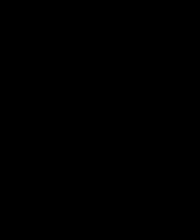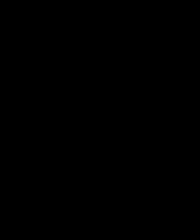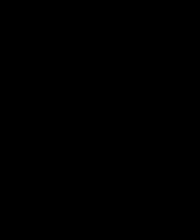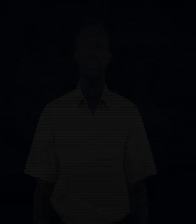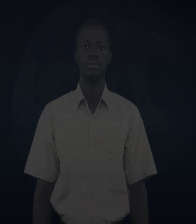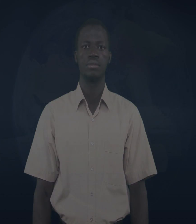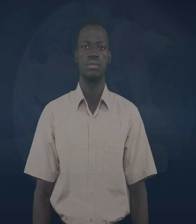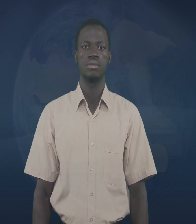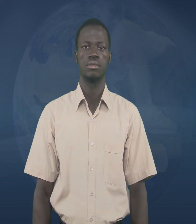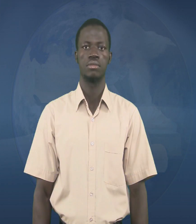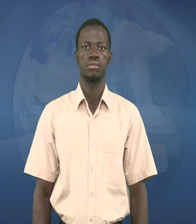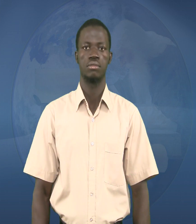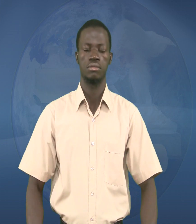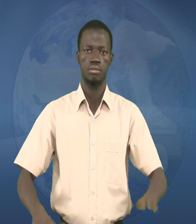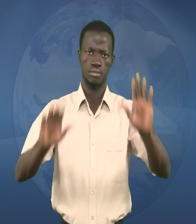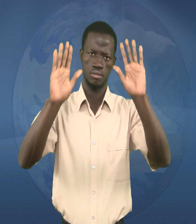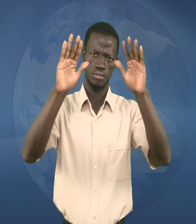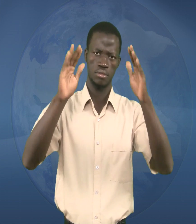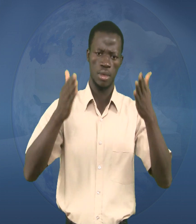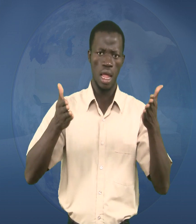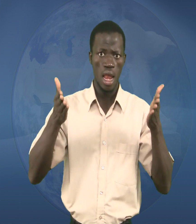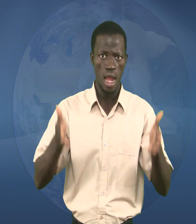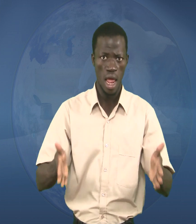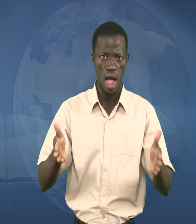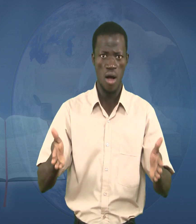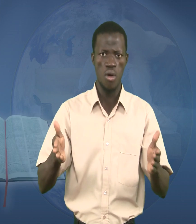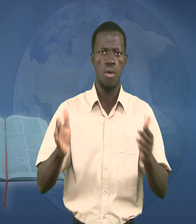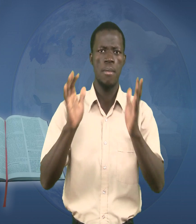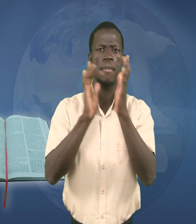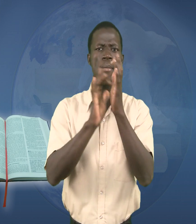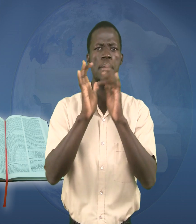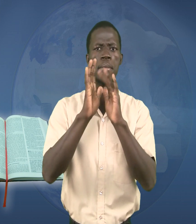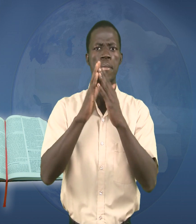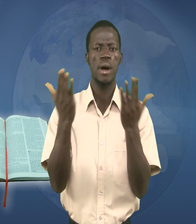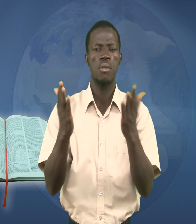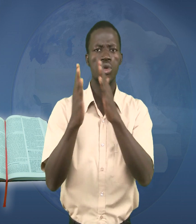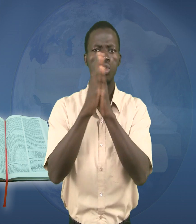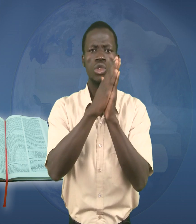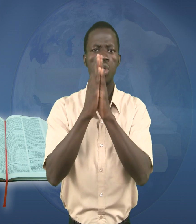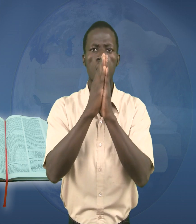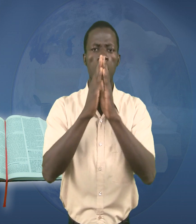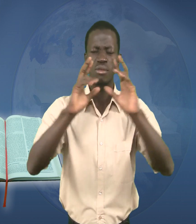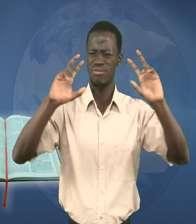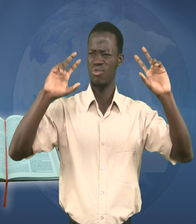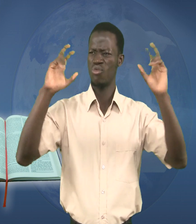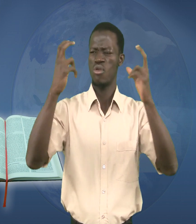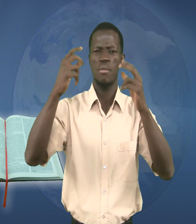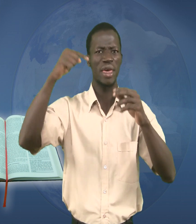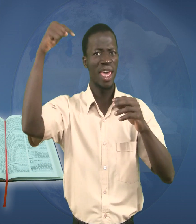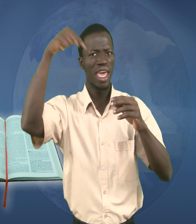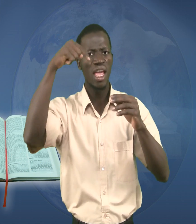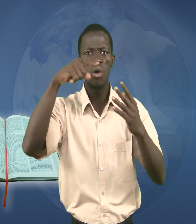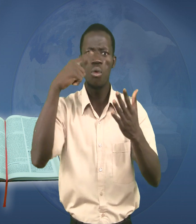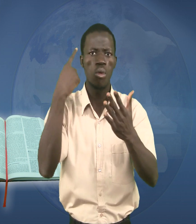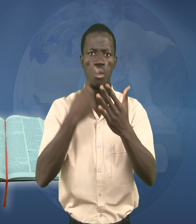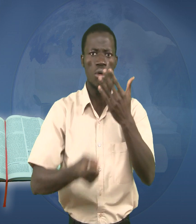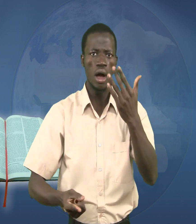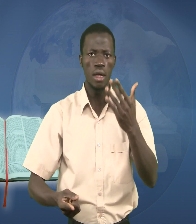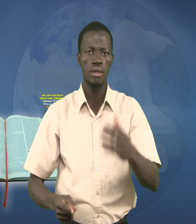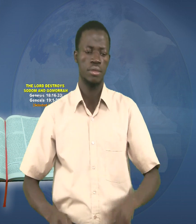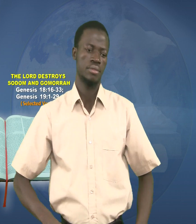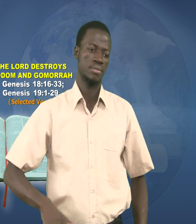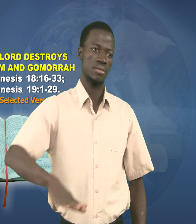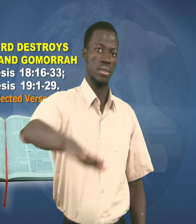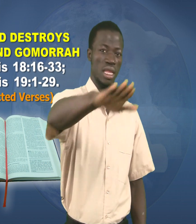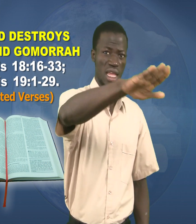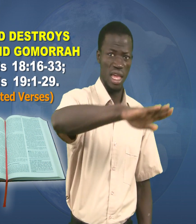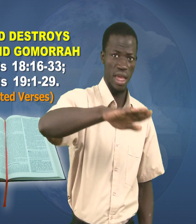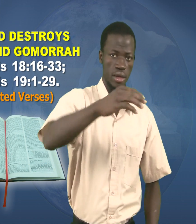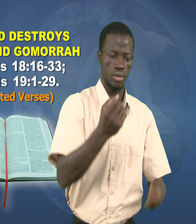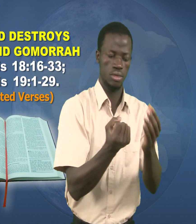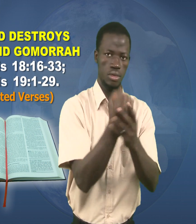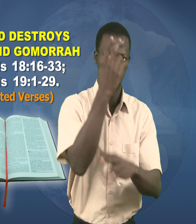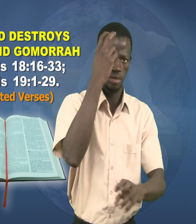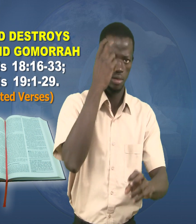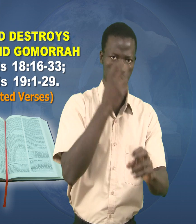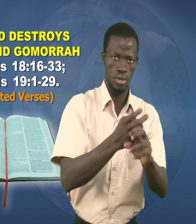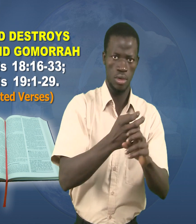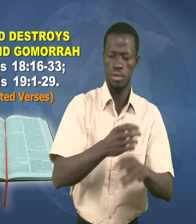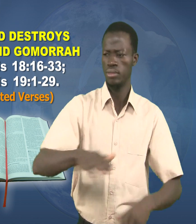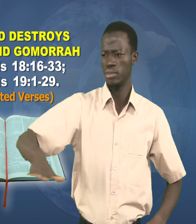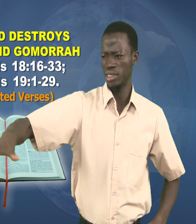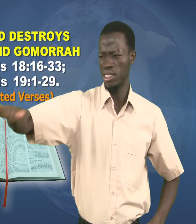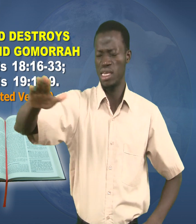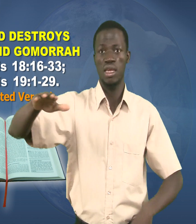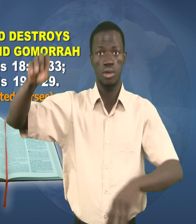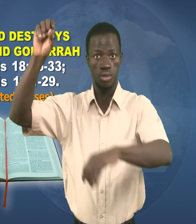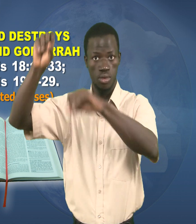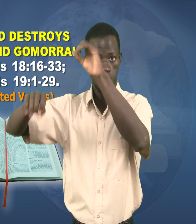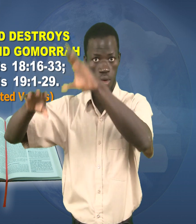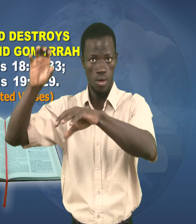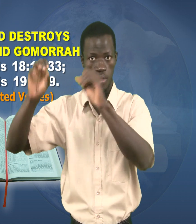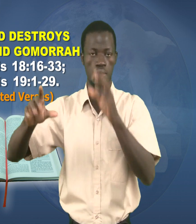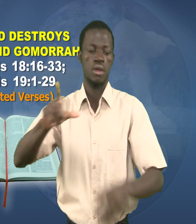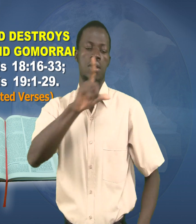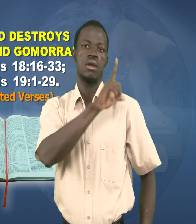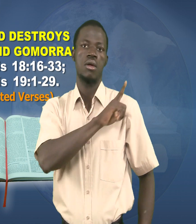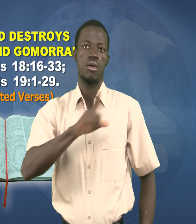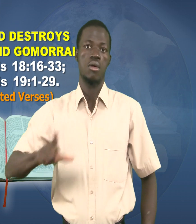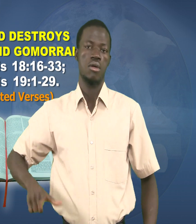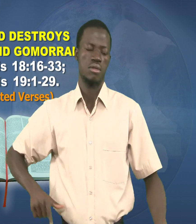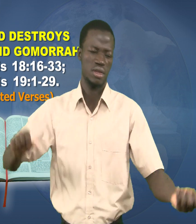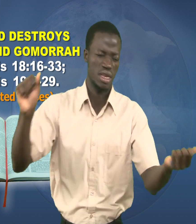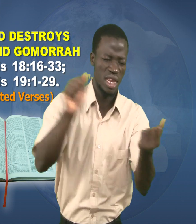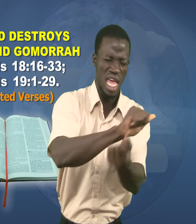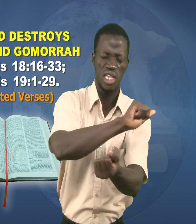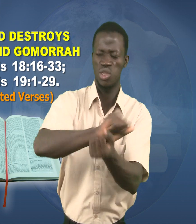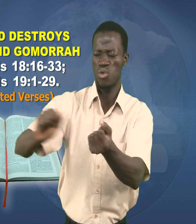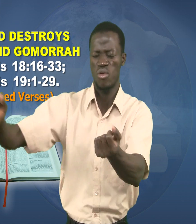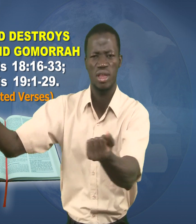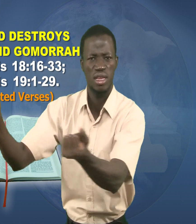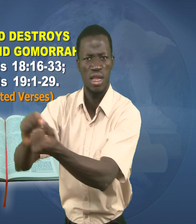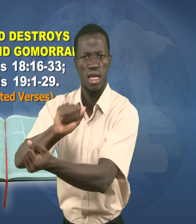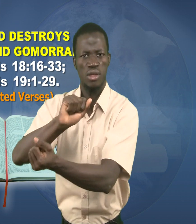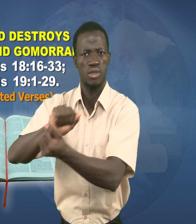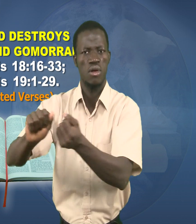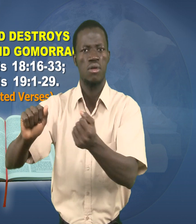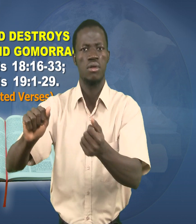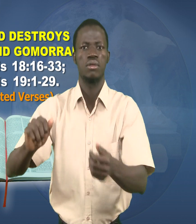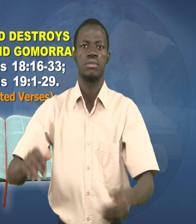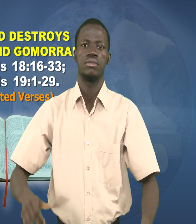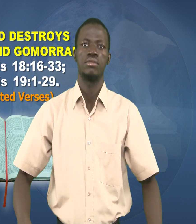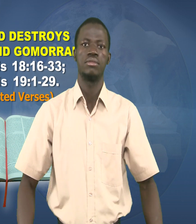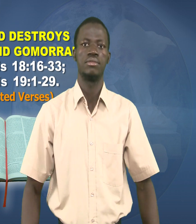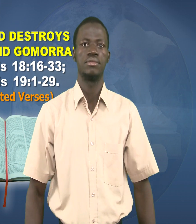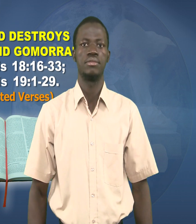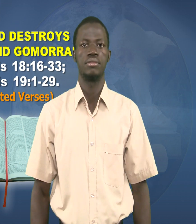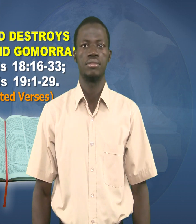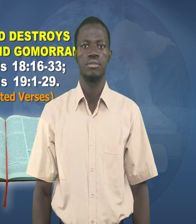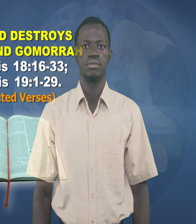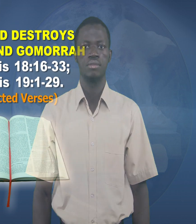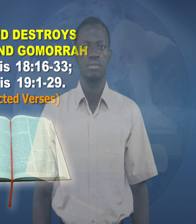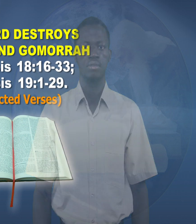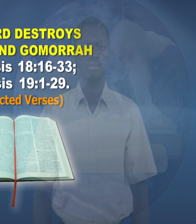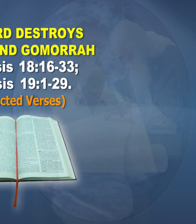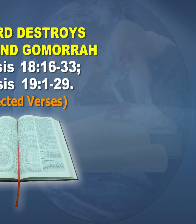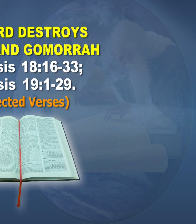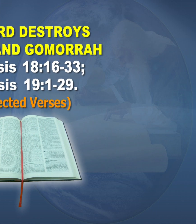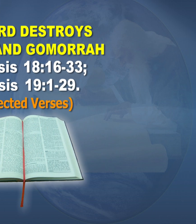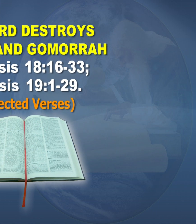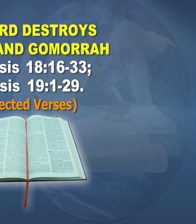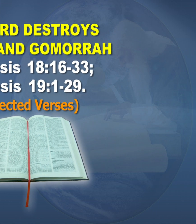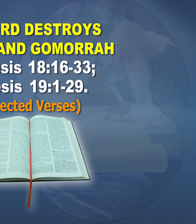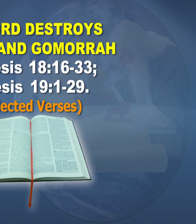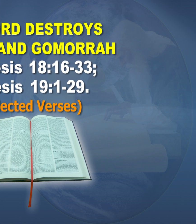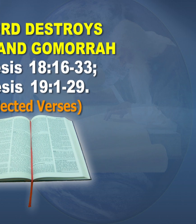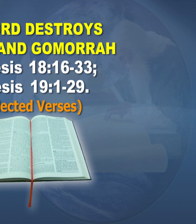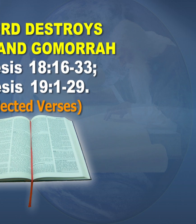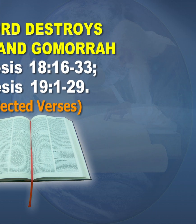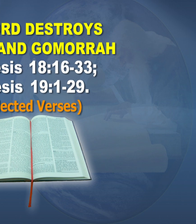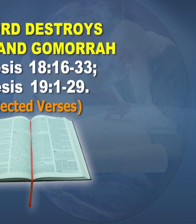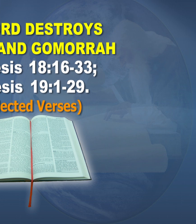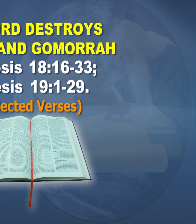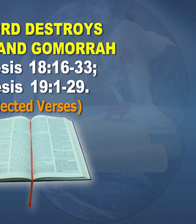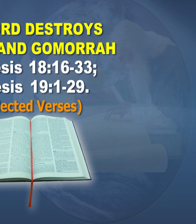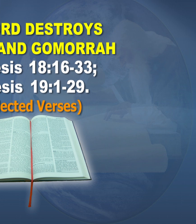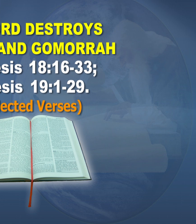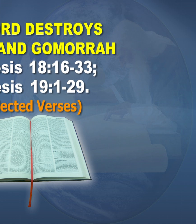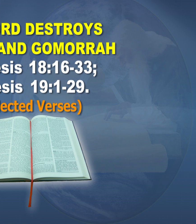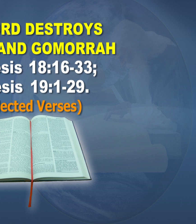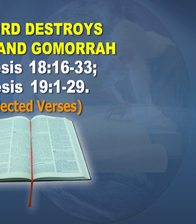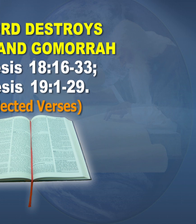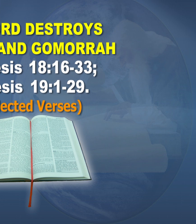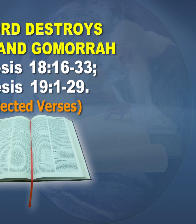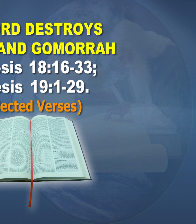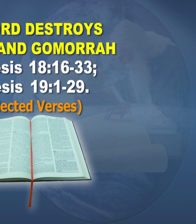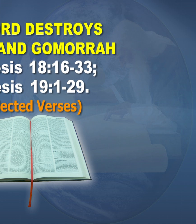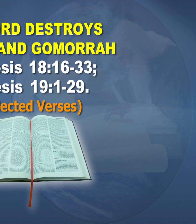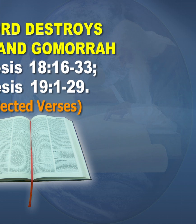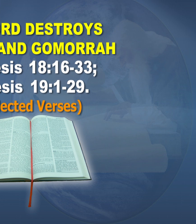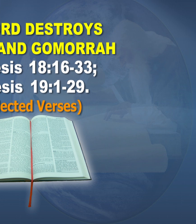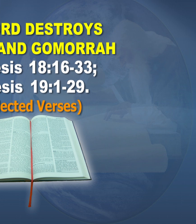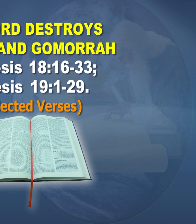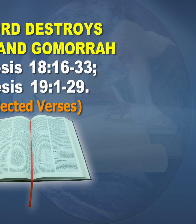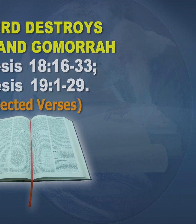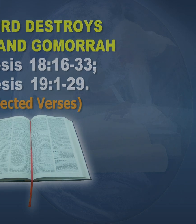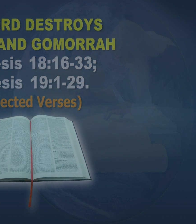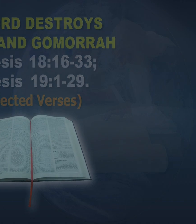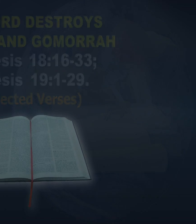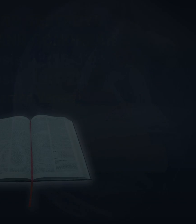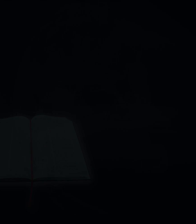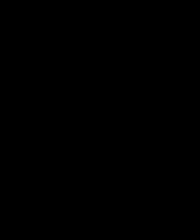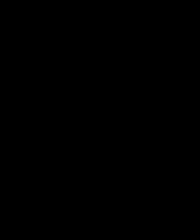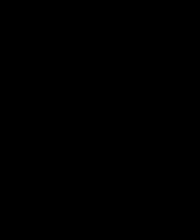The Lord destroys Sodom and Gomorrah